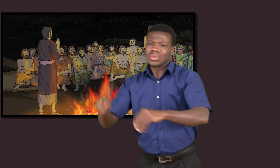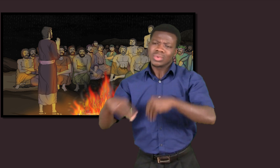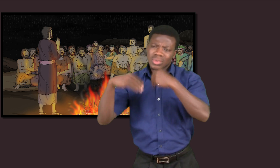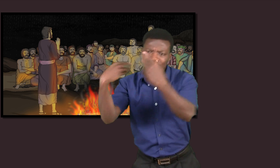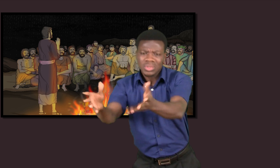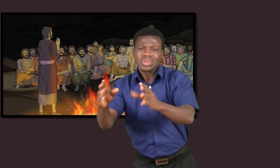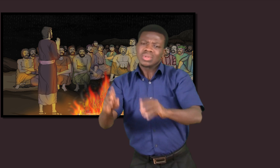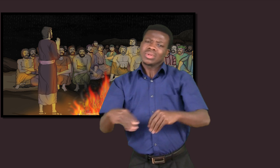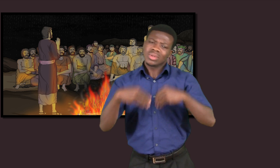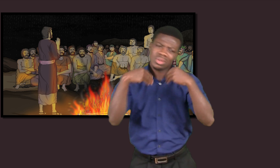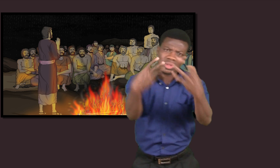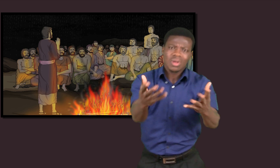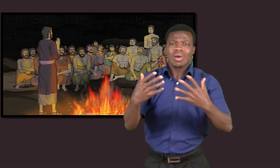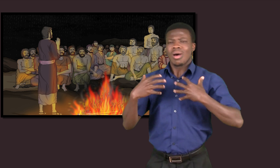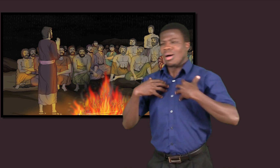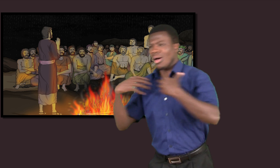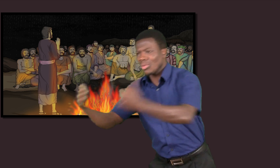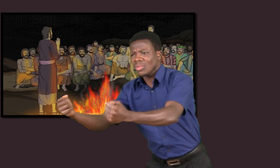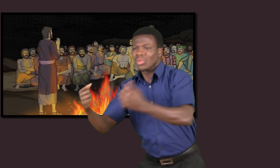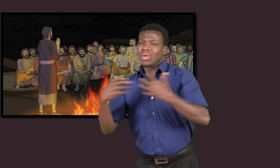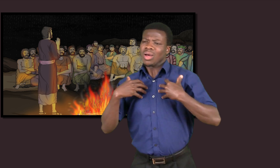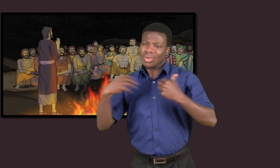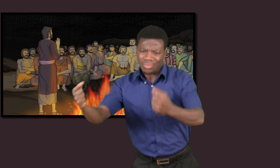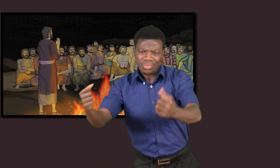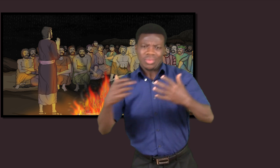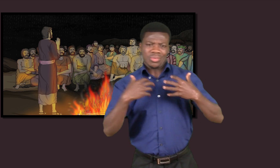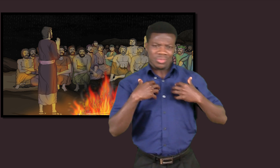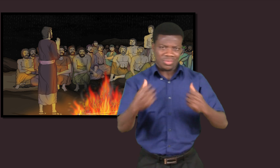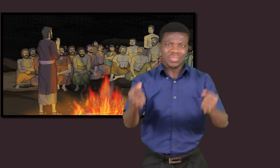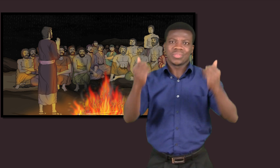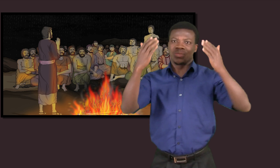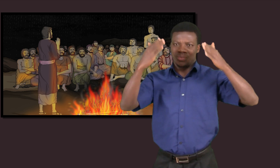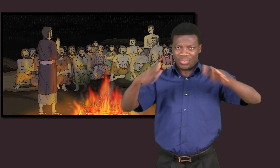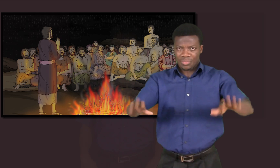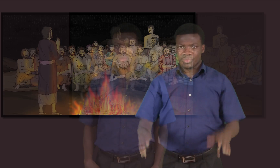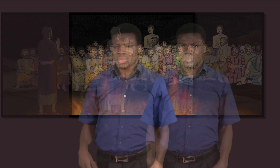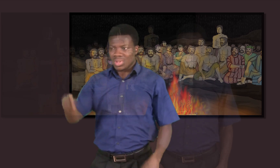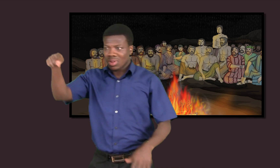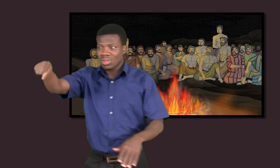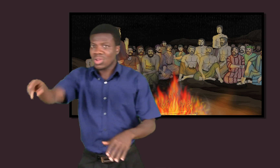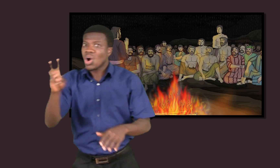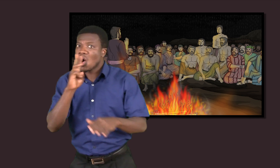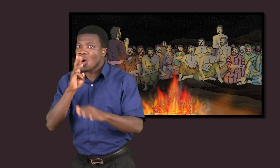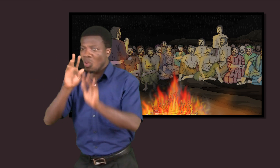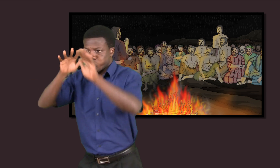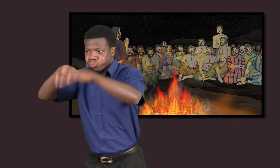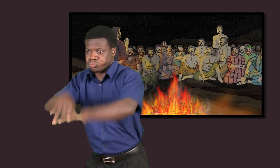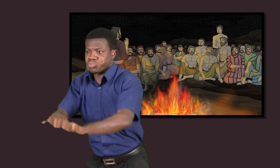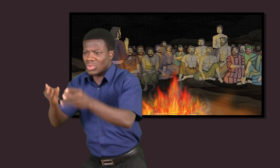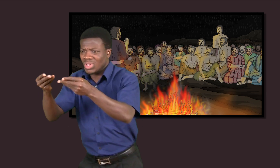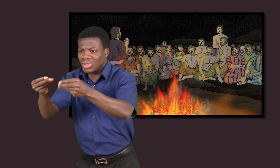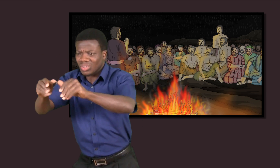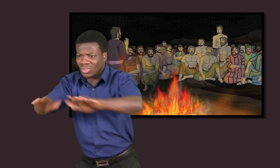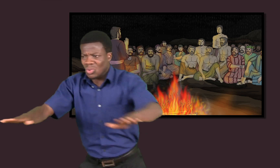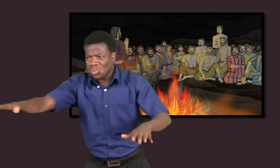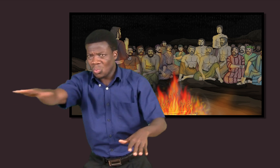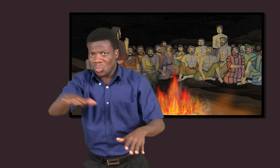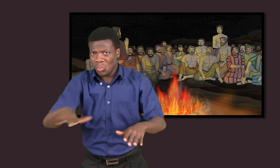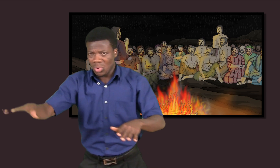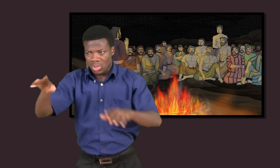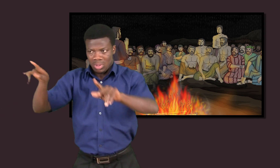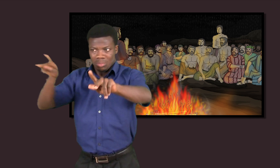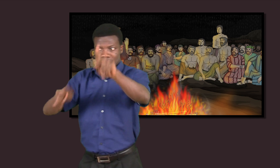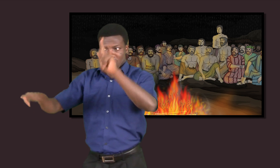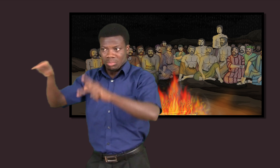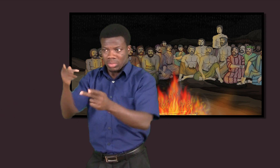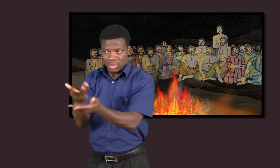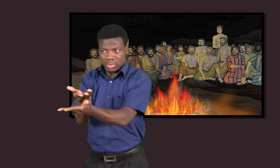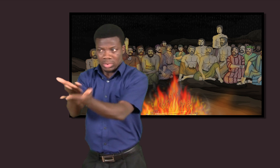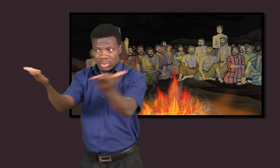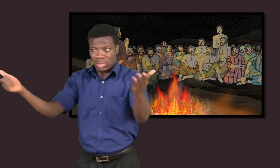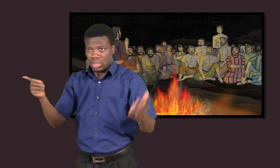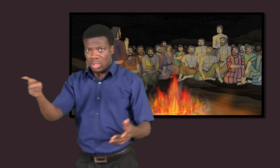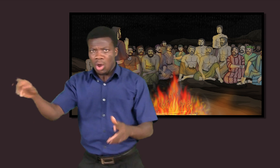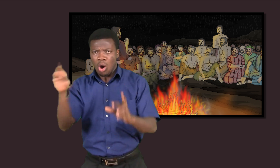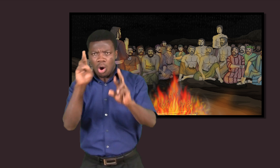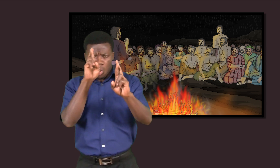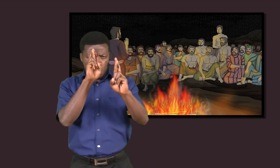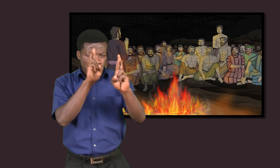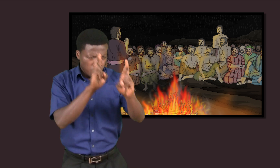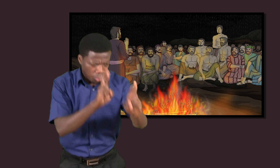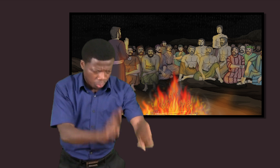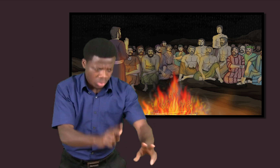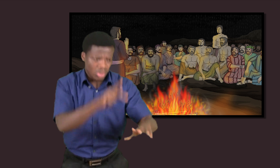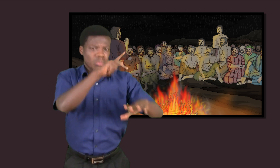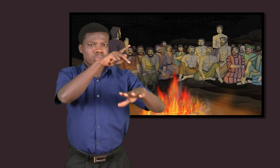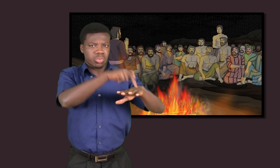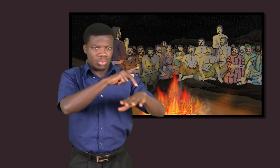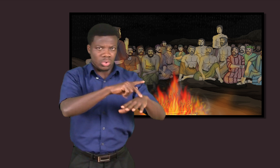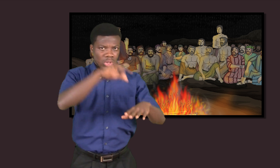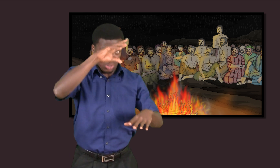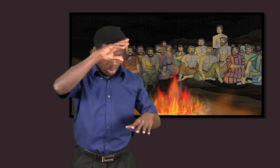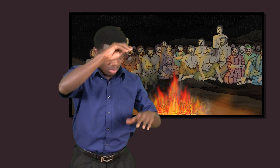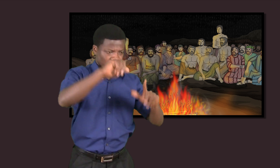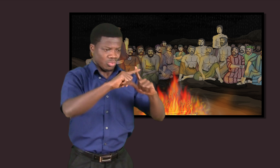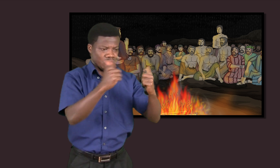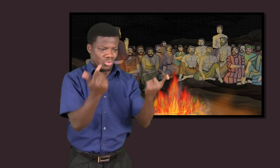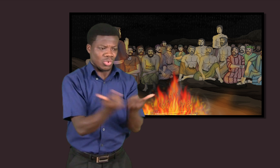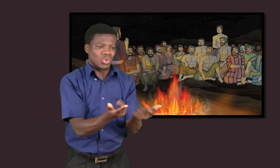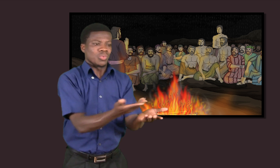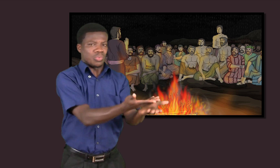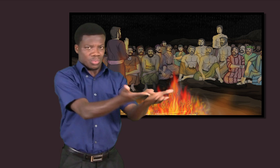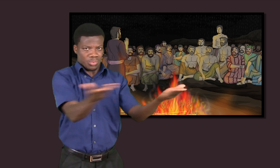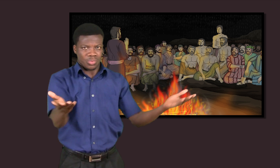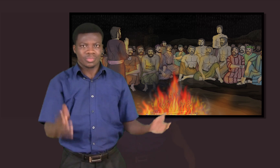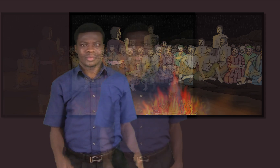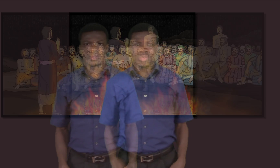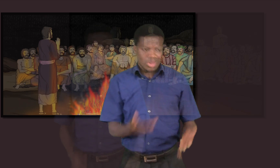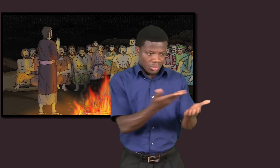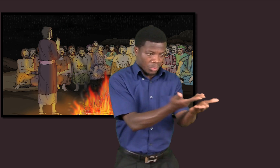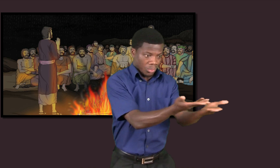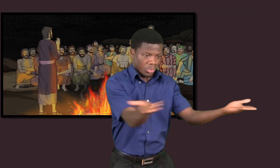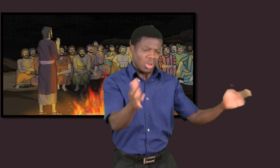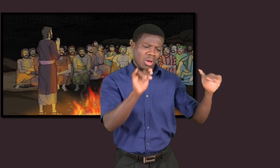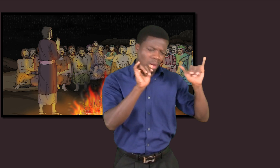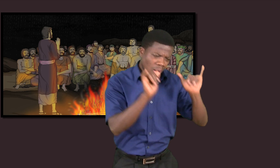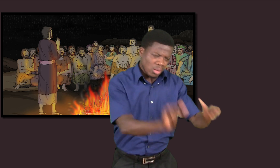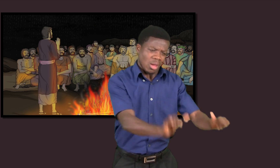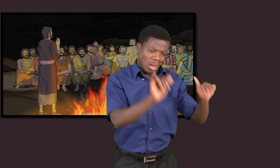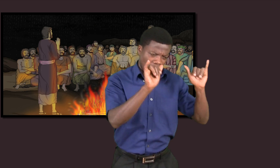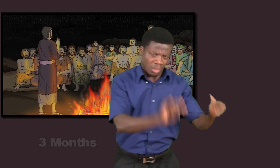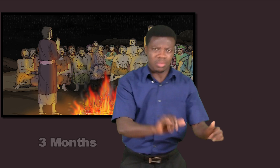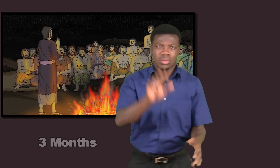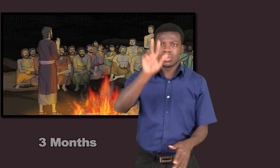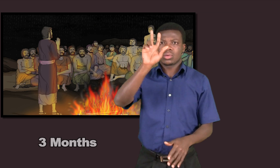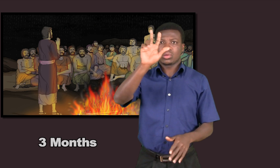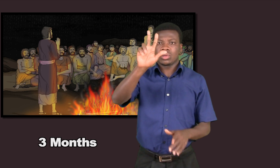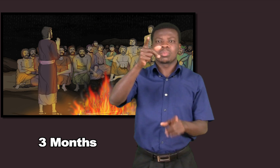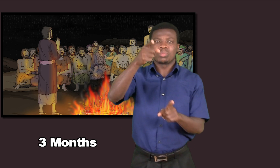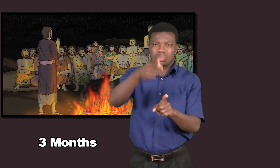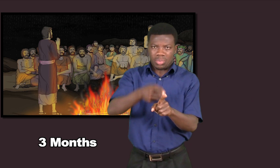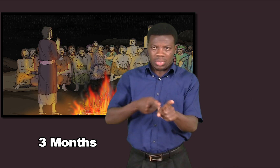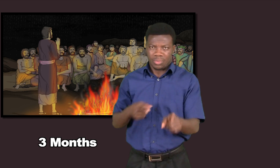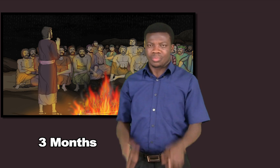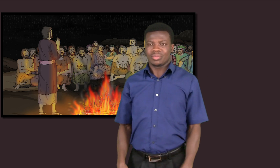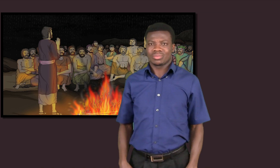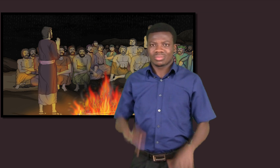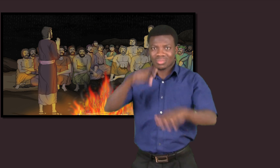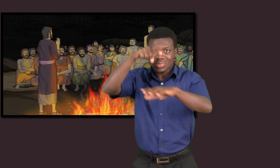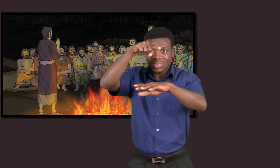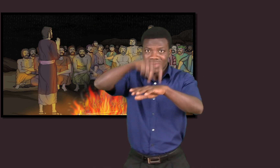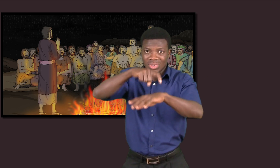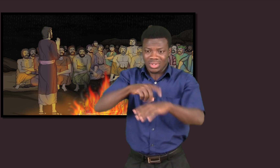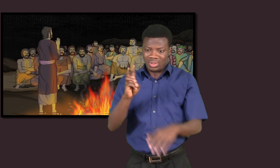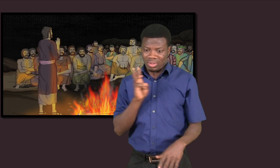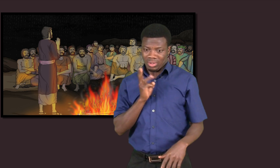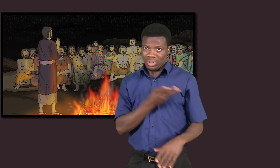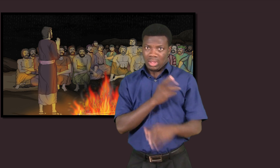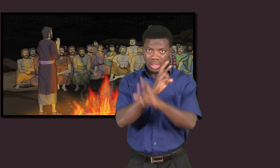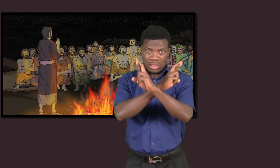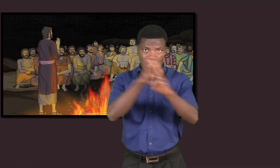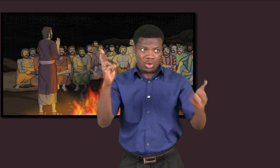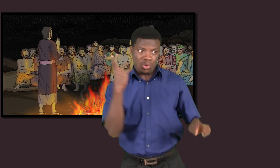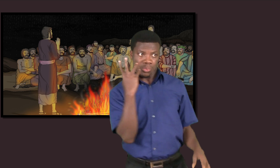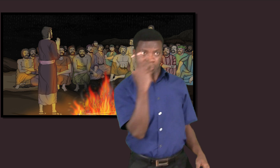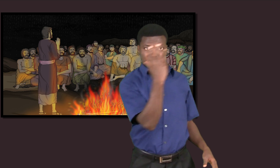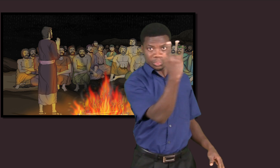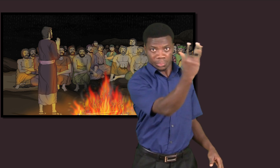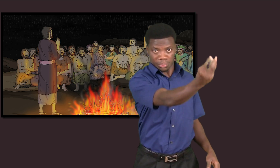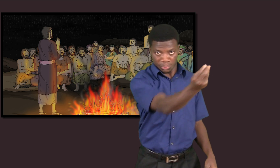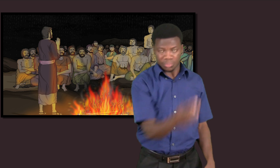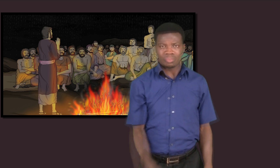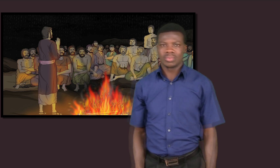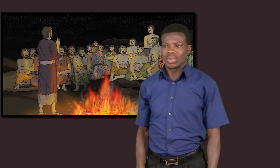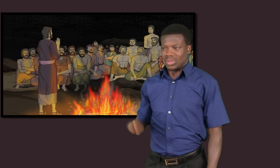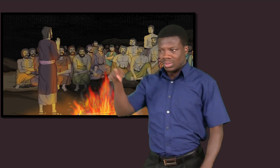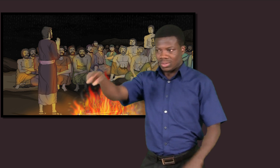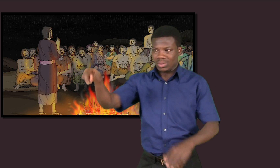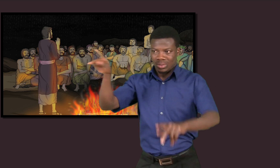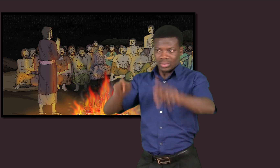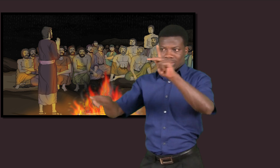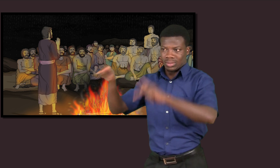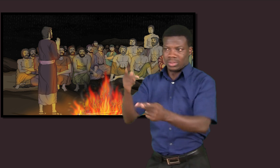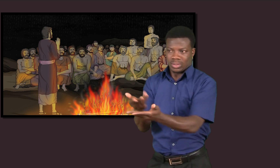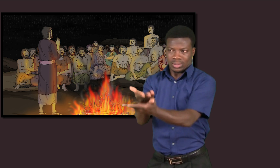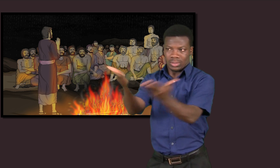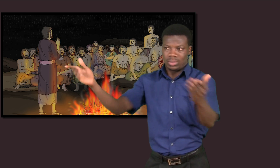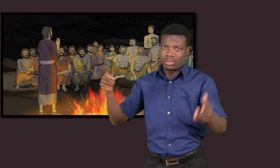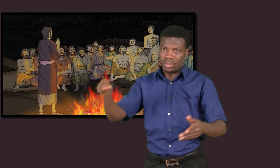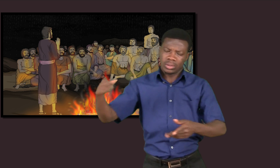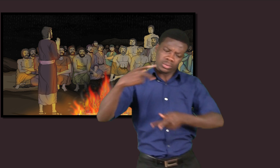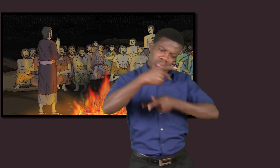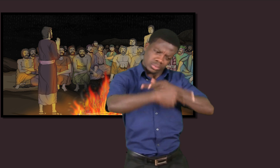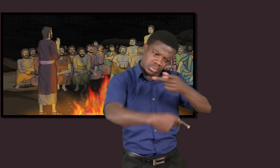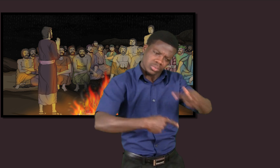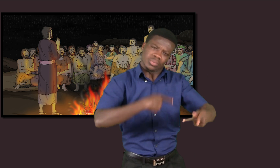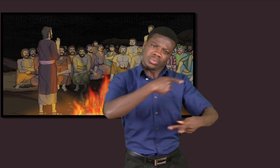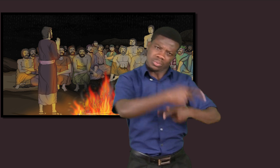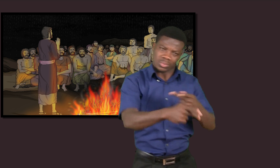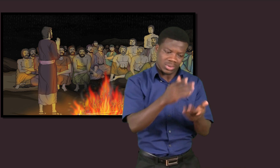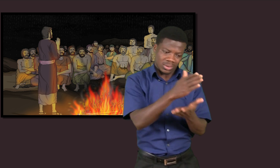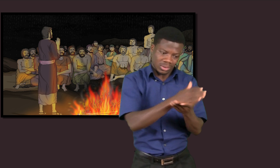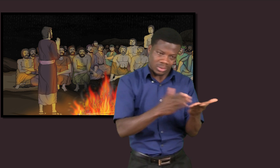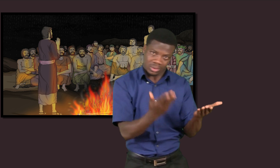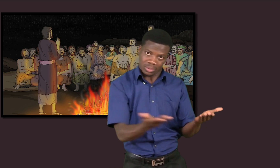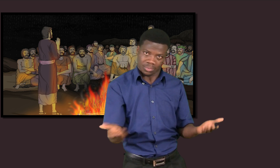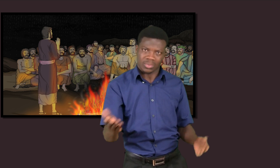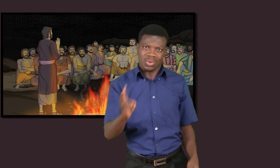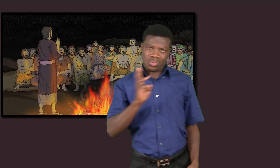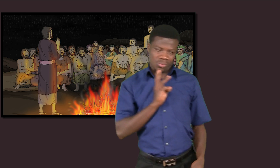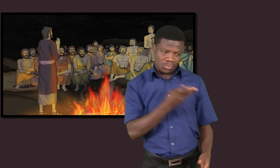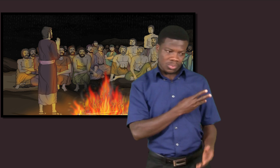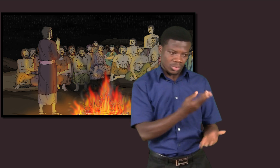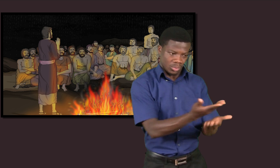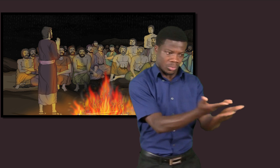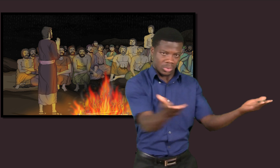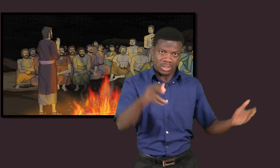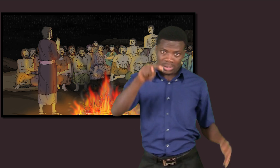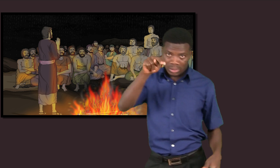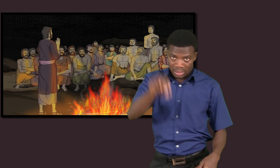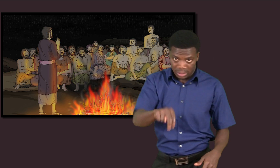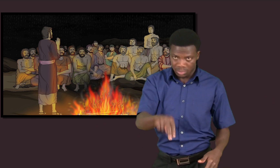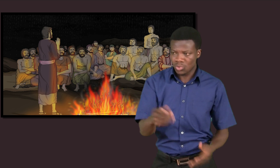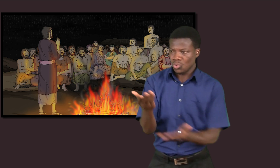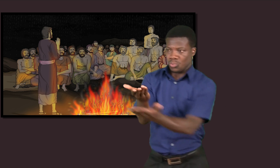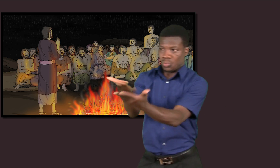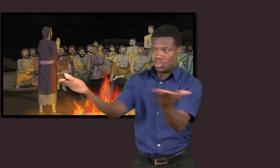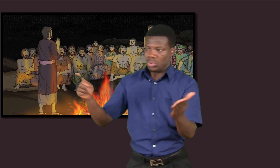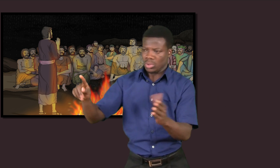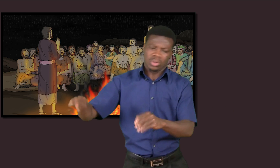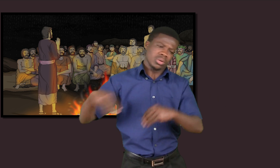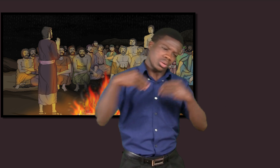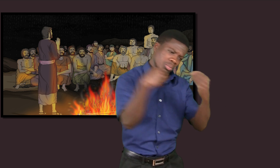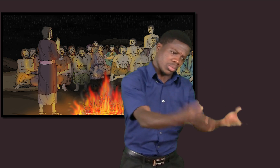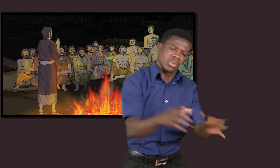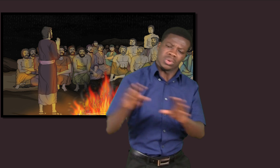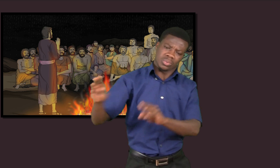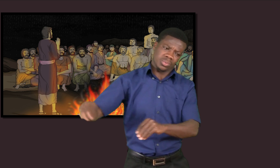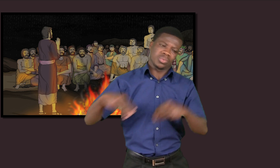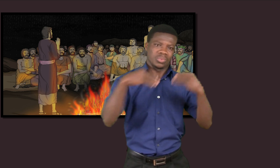After this had happened, the rest of the sick on the island came and were cured as well.